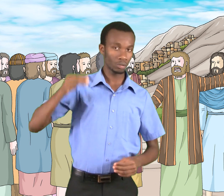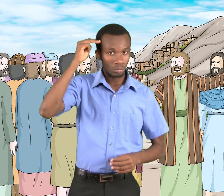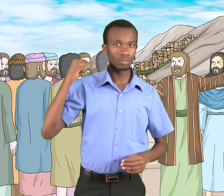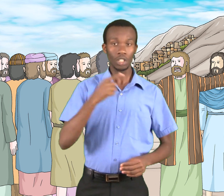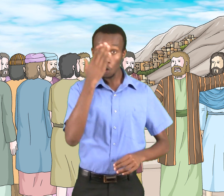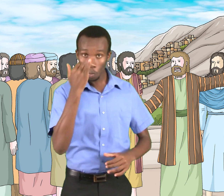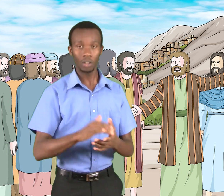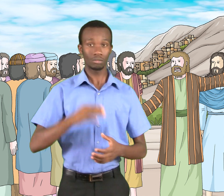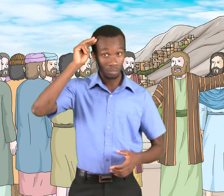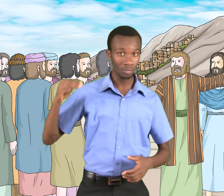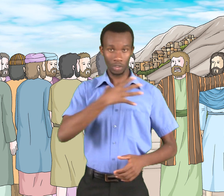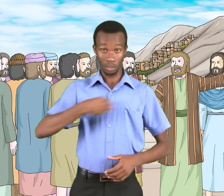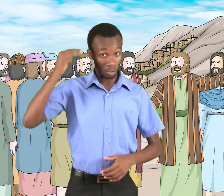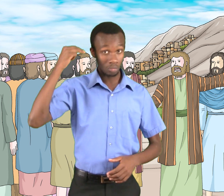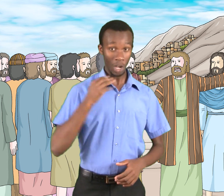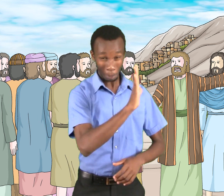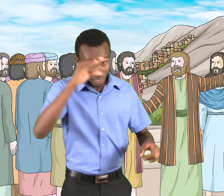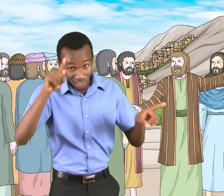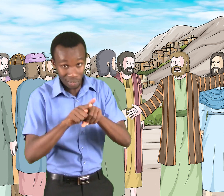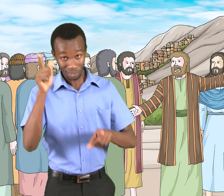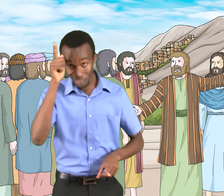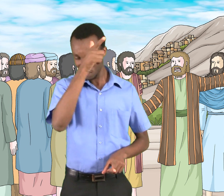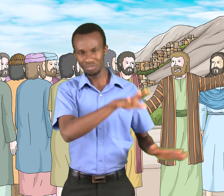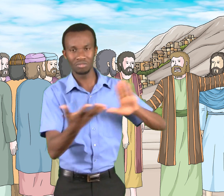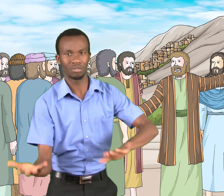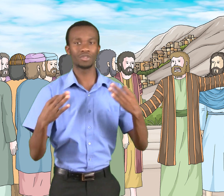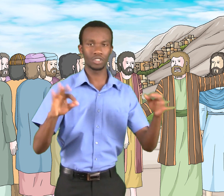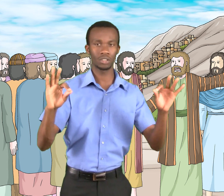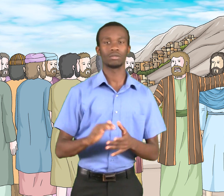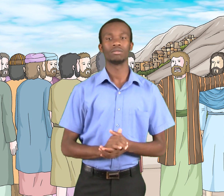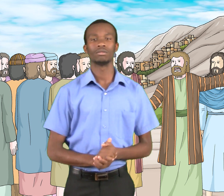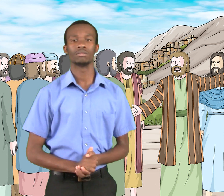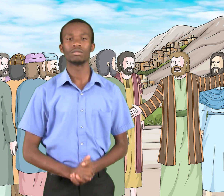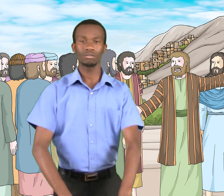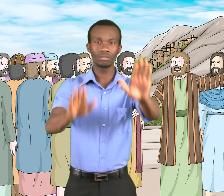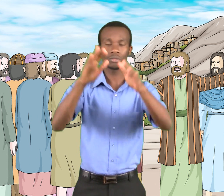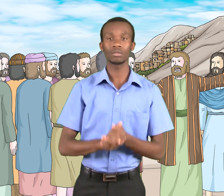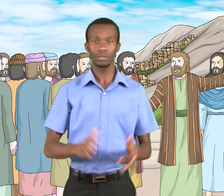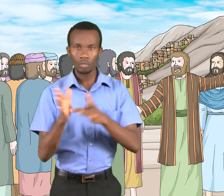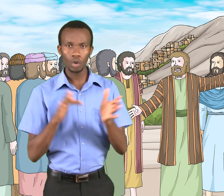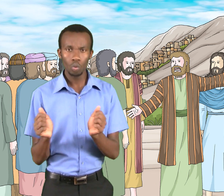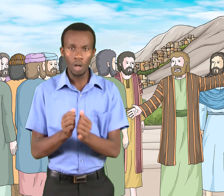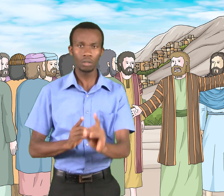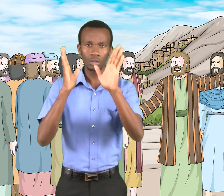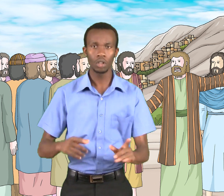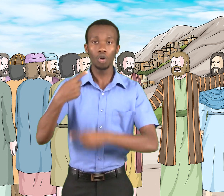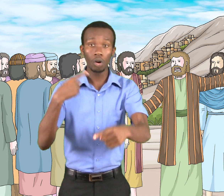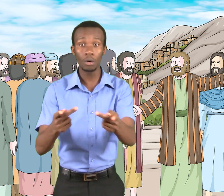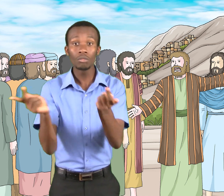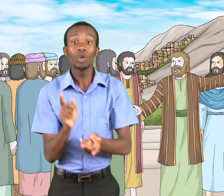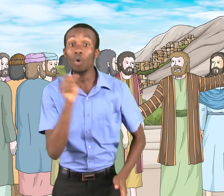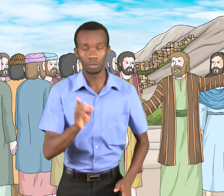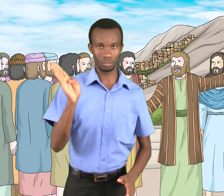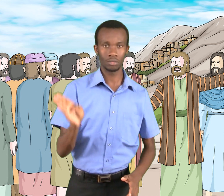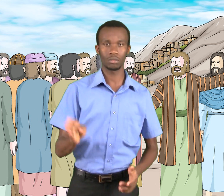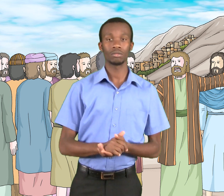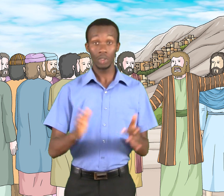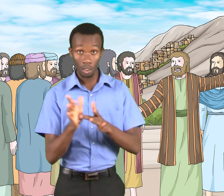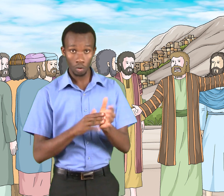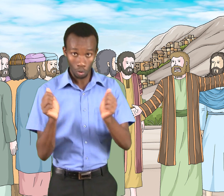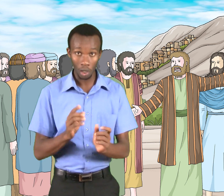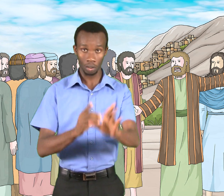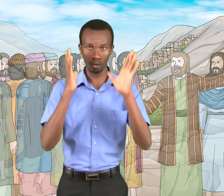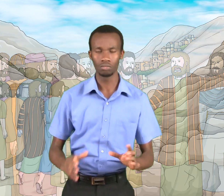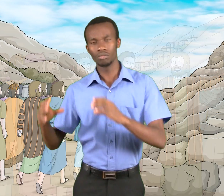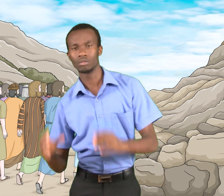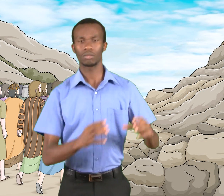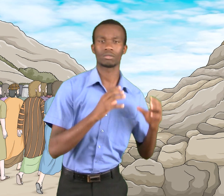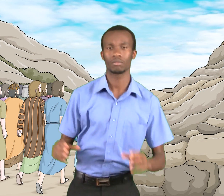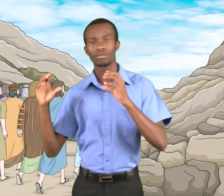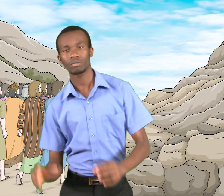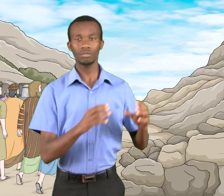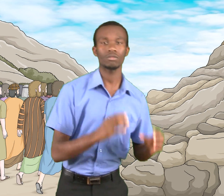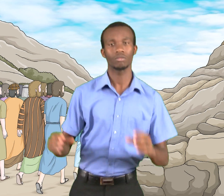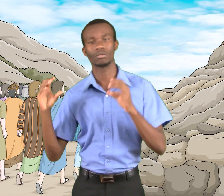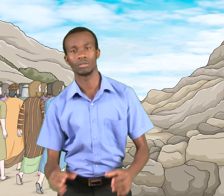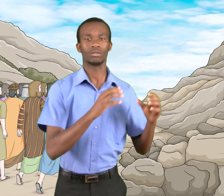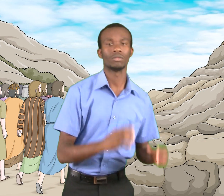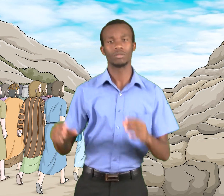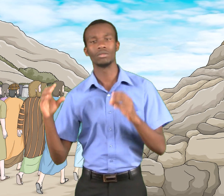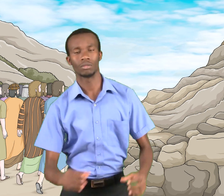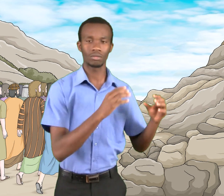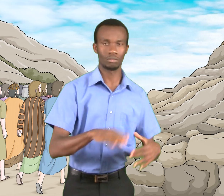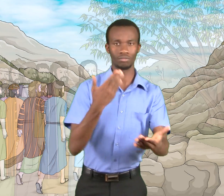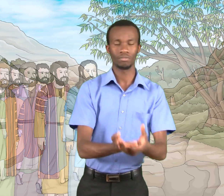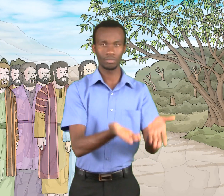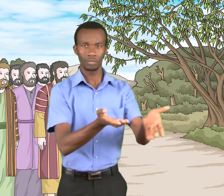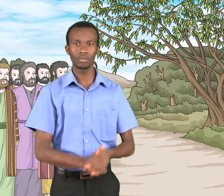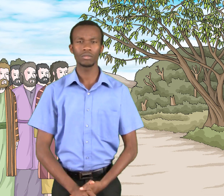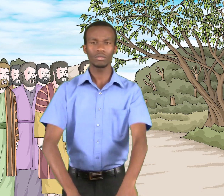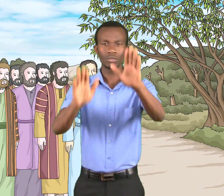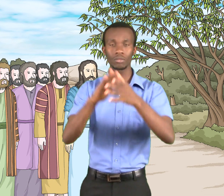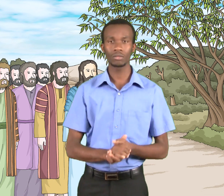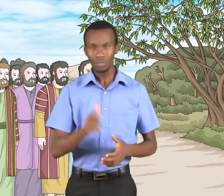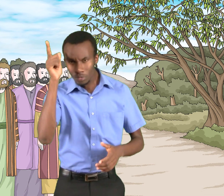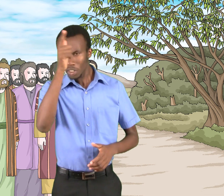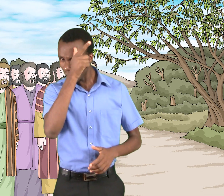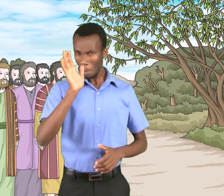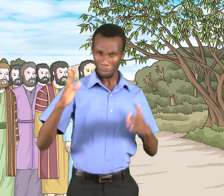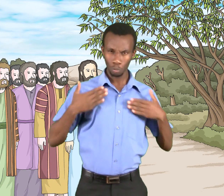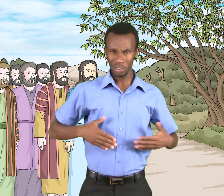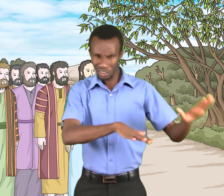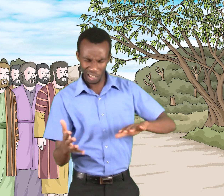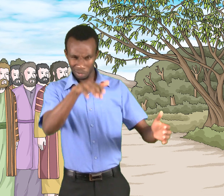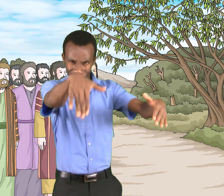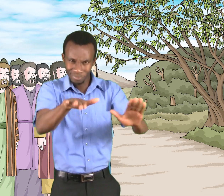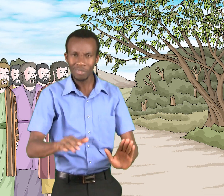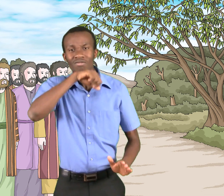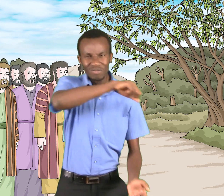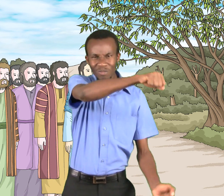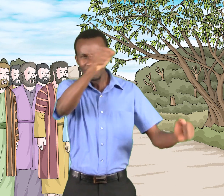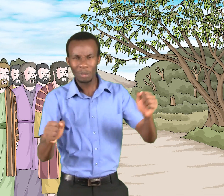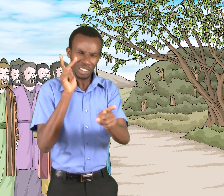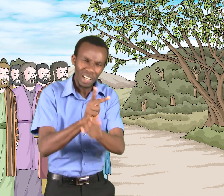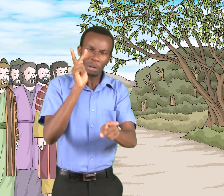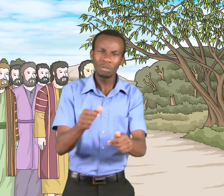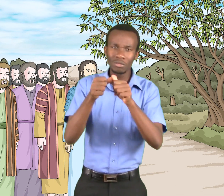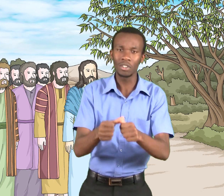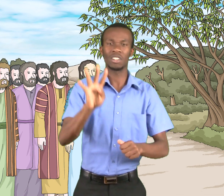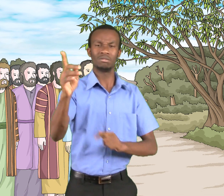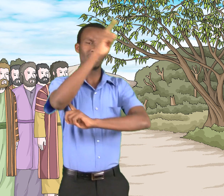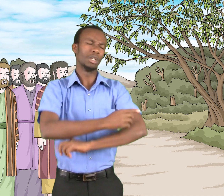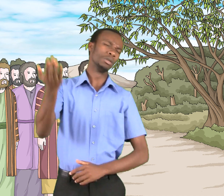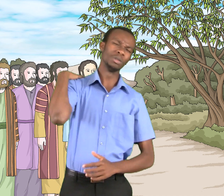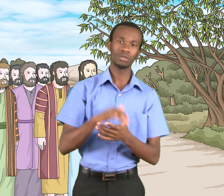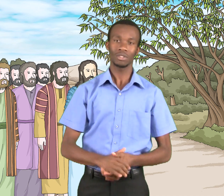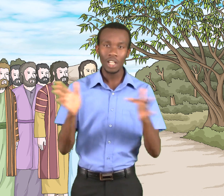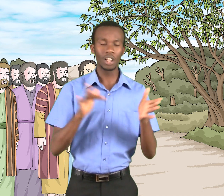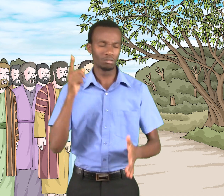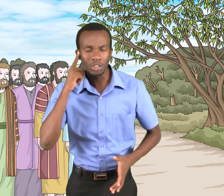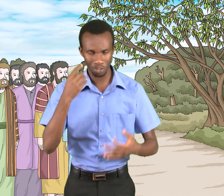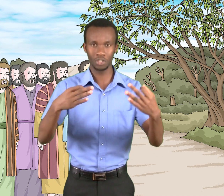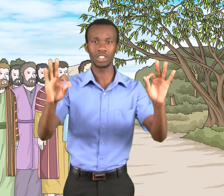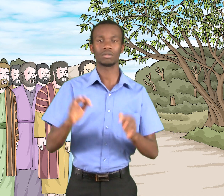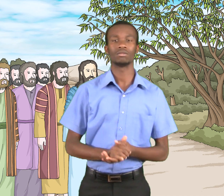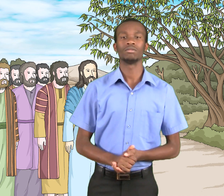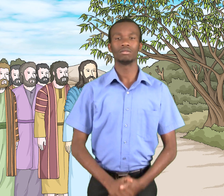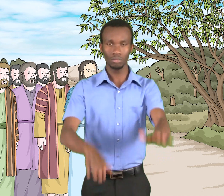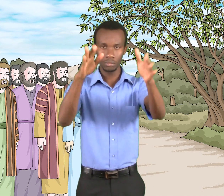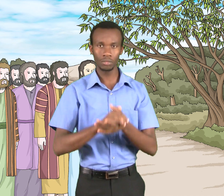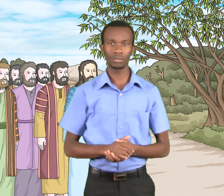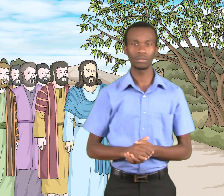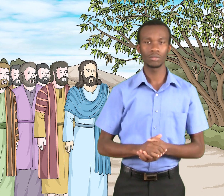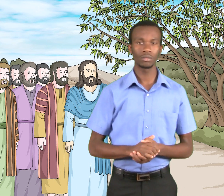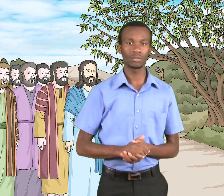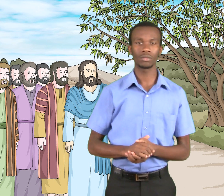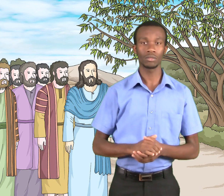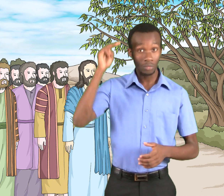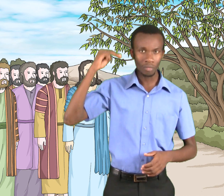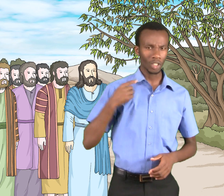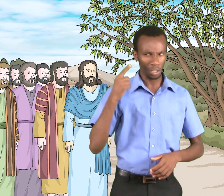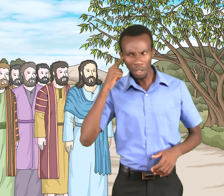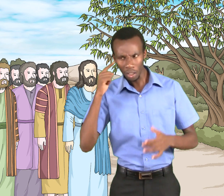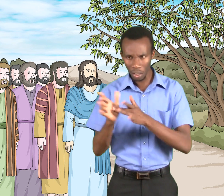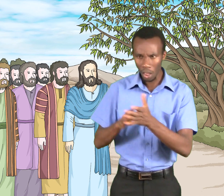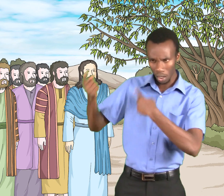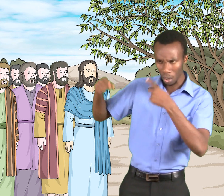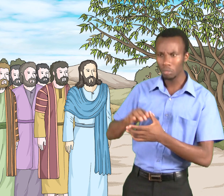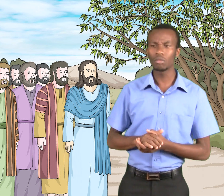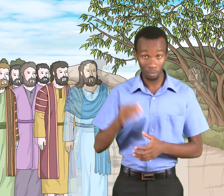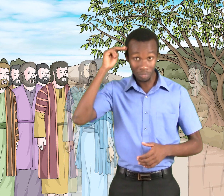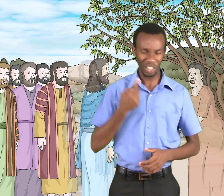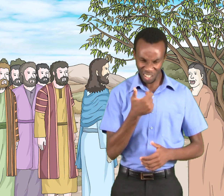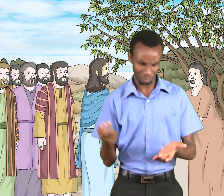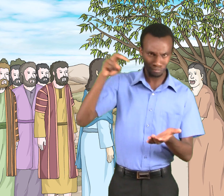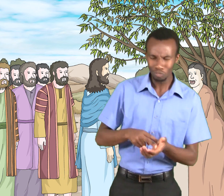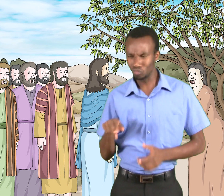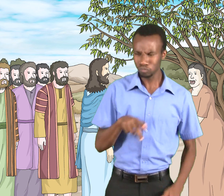Now Bethany was near Jerusalem, a little less than two miles away, and many of the Jews had come to Martha and Mary to console them in the loss of their brother.